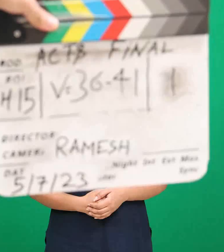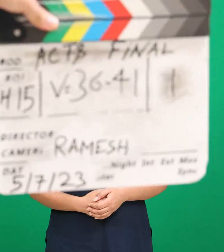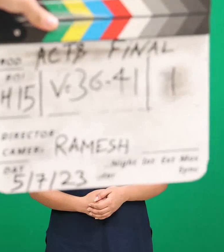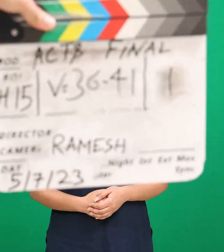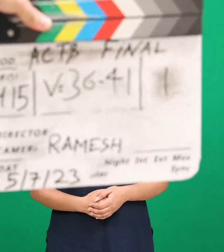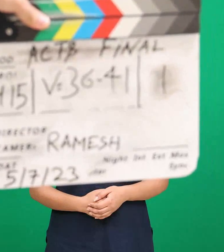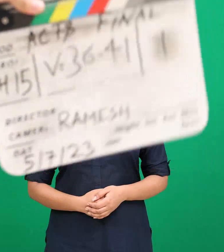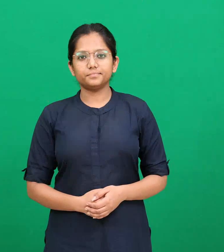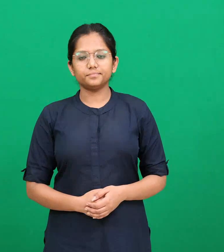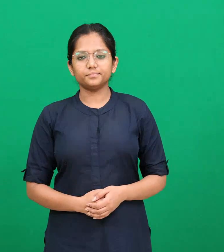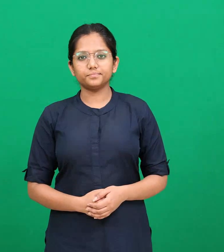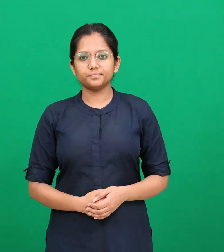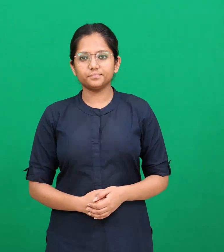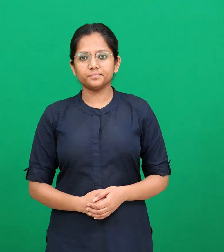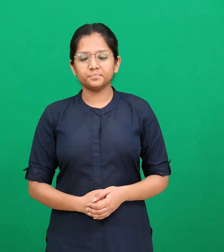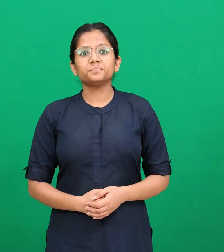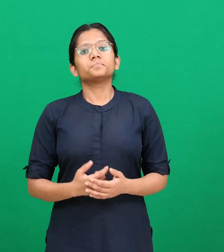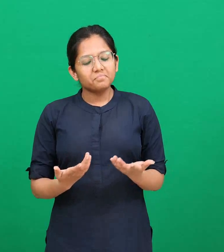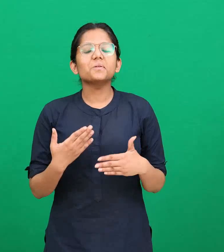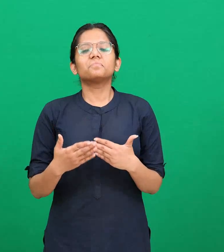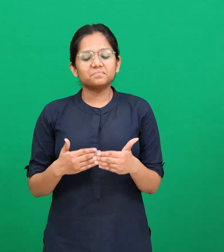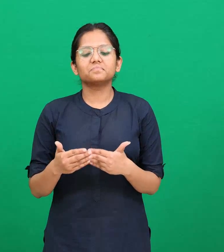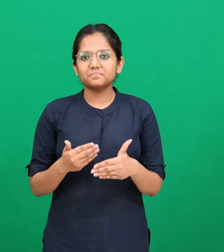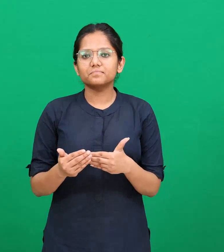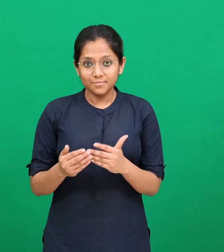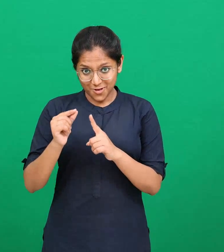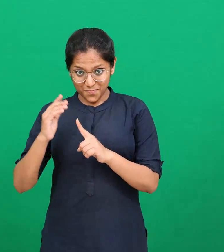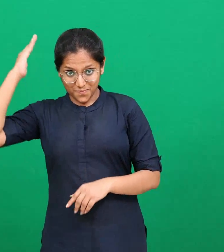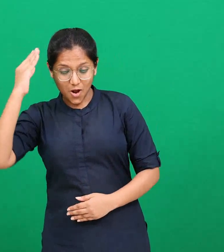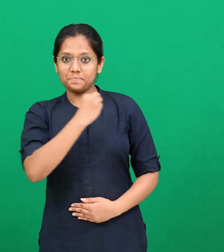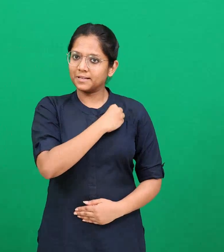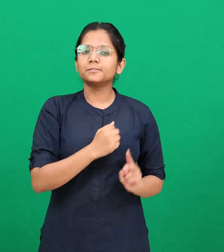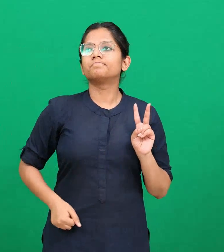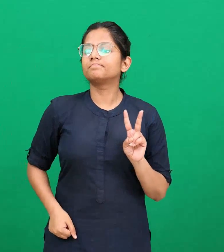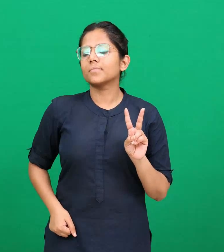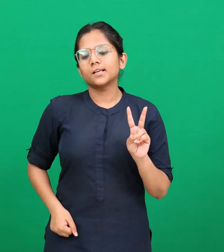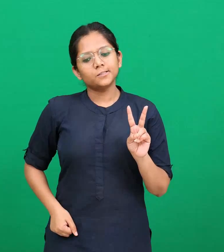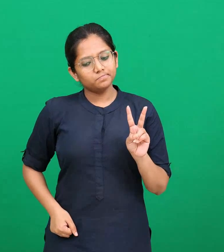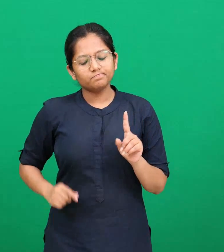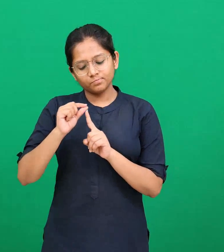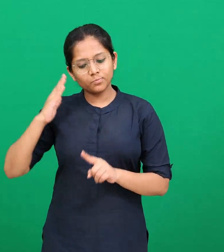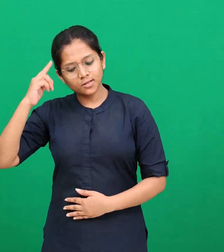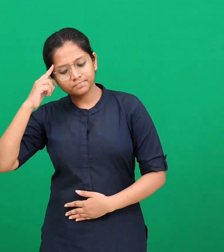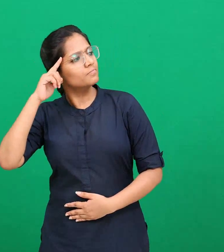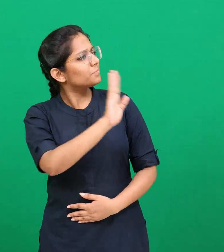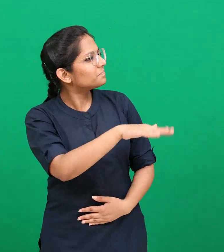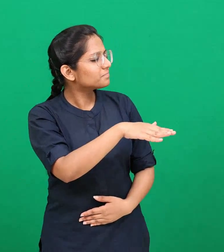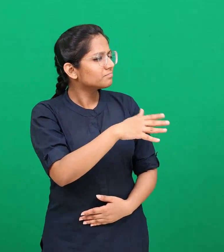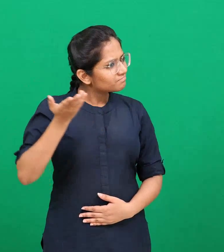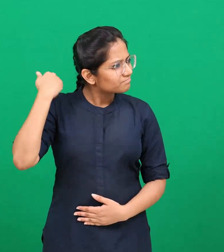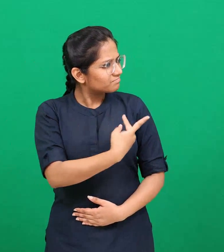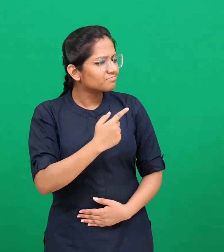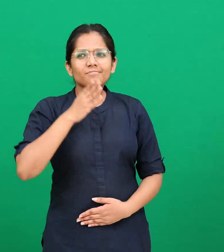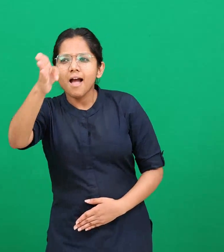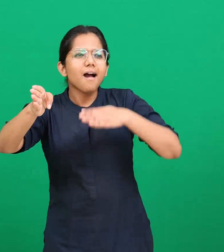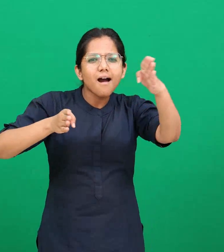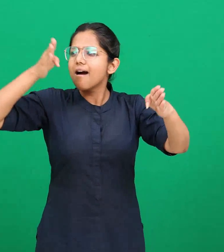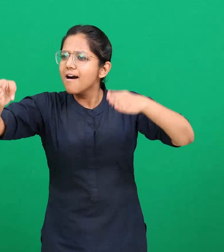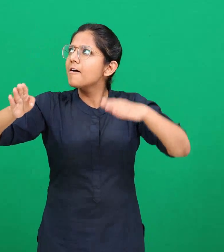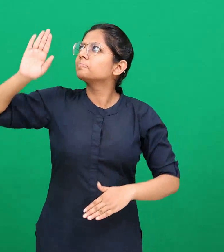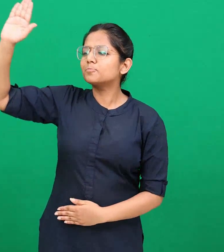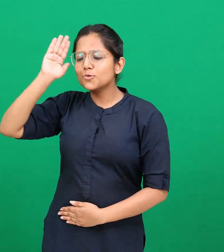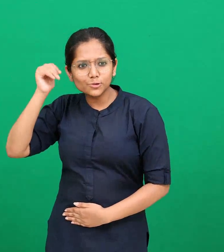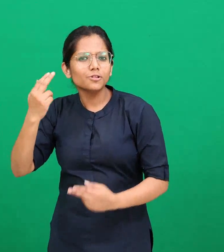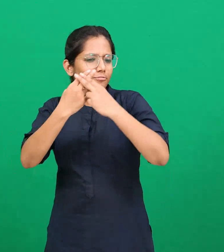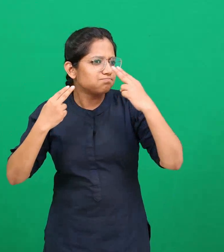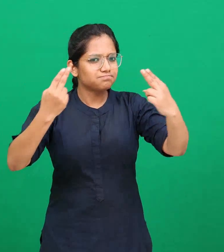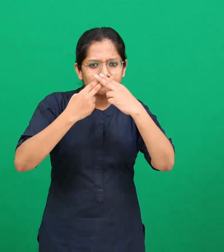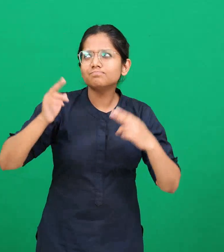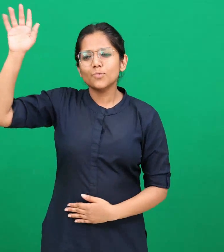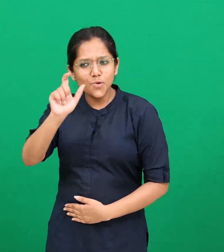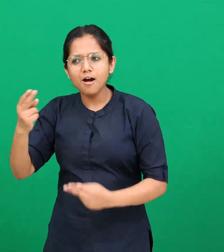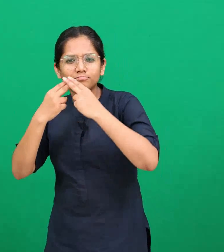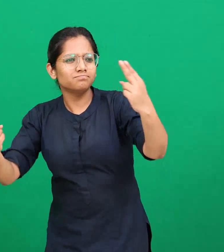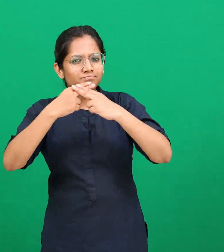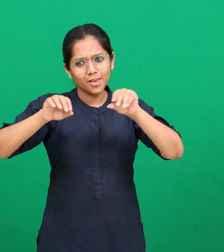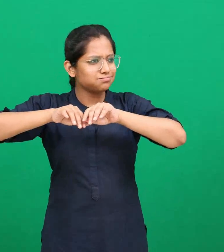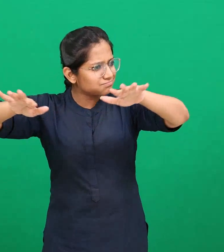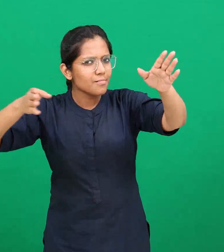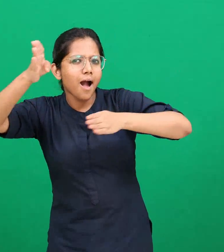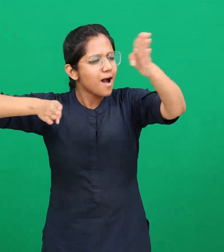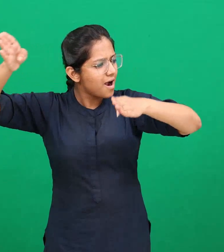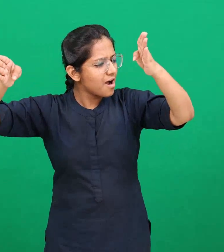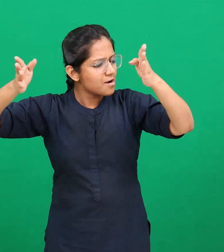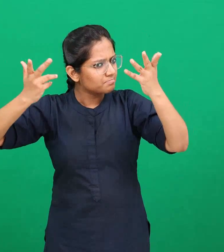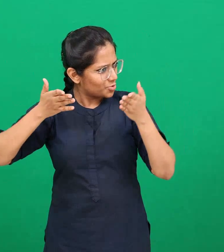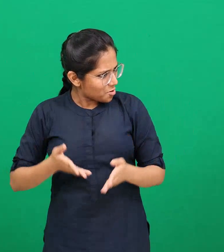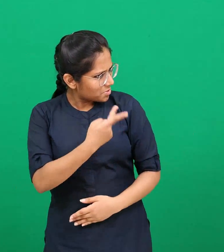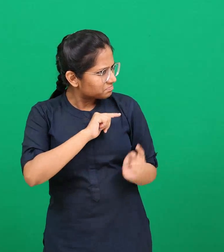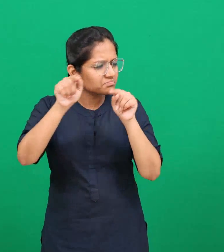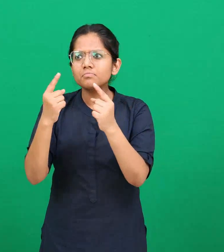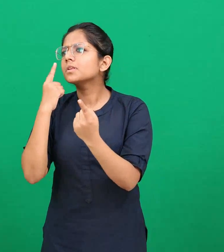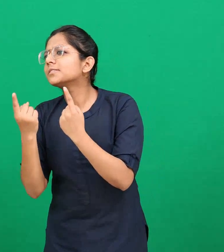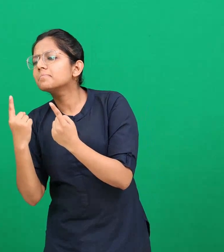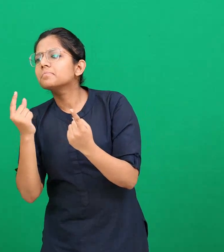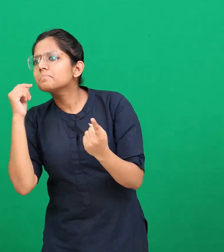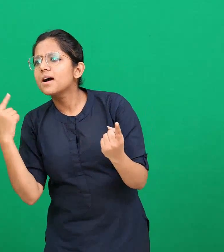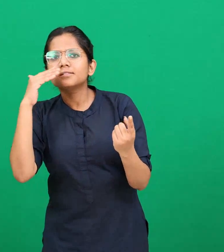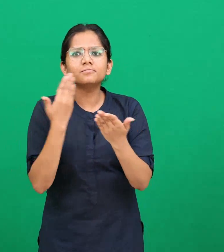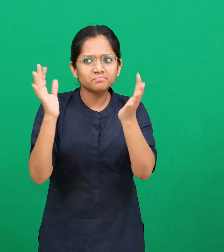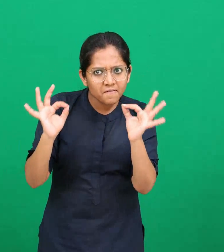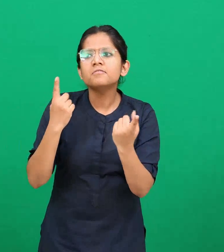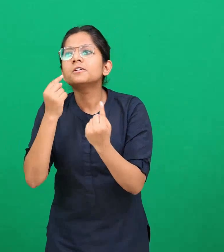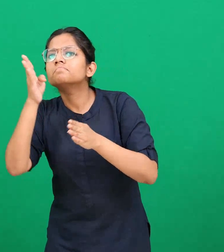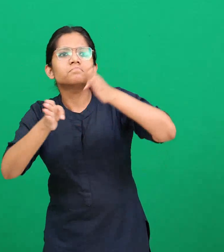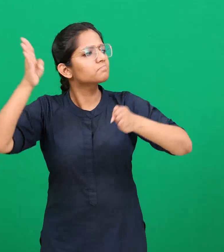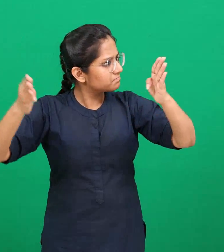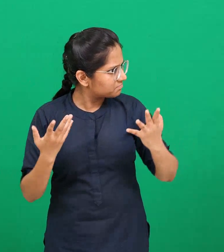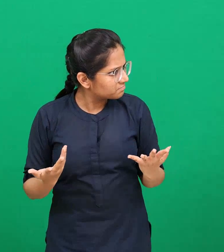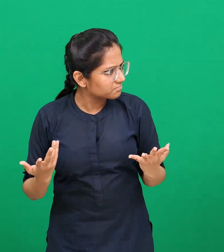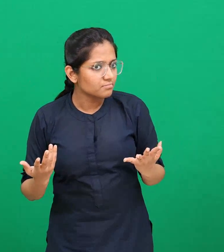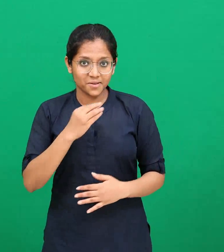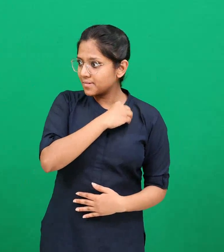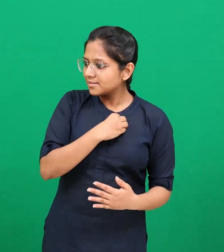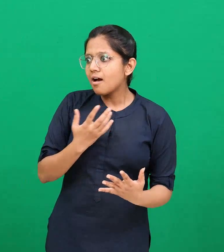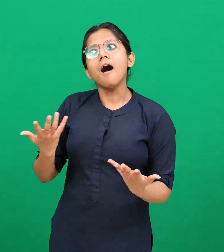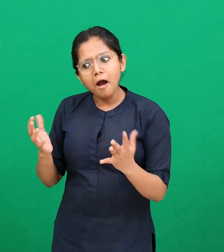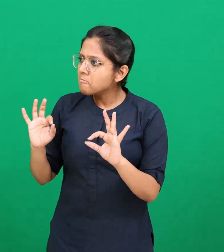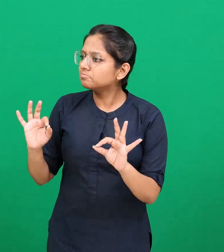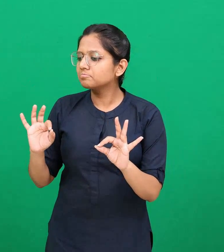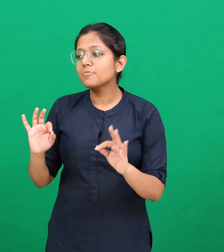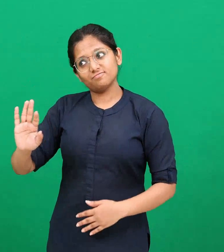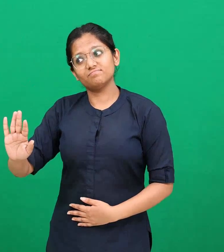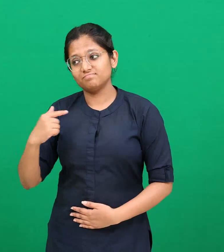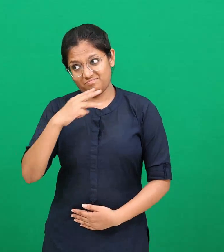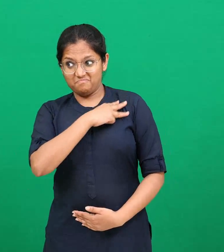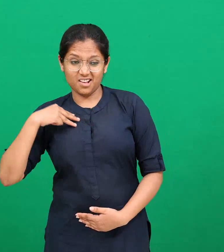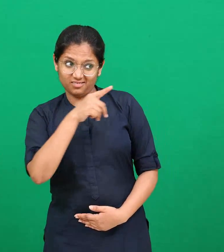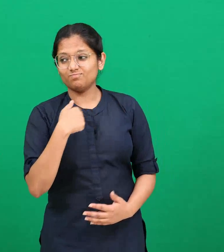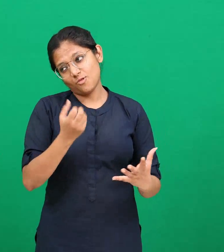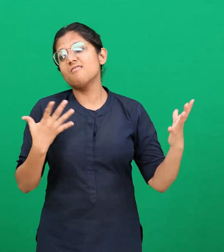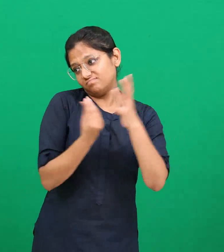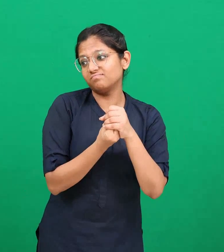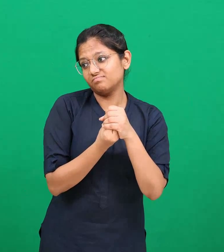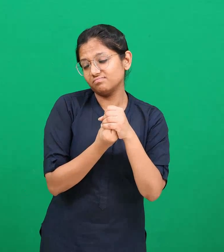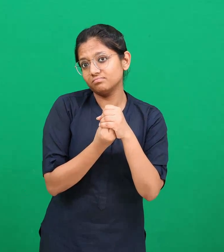Some time later Paul said to Barnabas, "Let us go back and visit the brothers in every town where we proclaimed the word of the Lord, to see how they are doing."